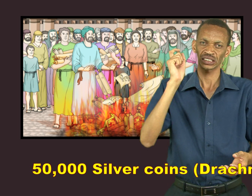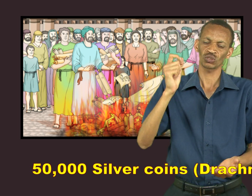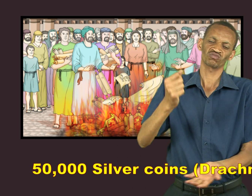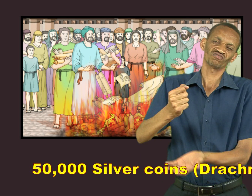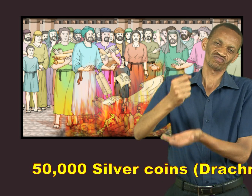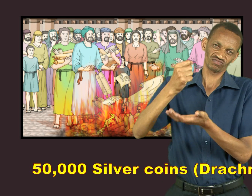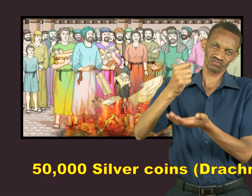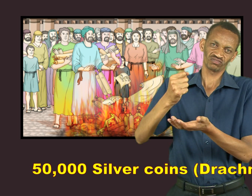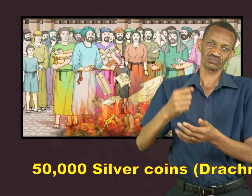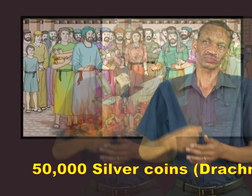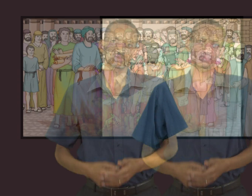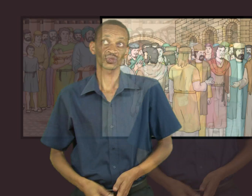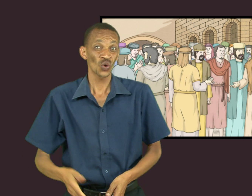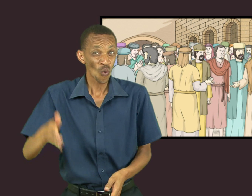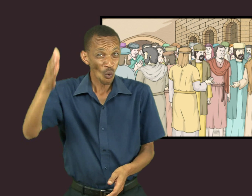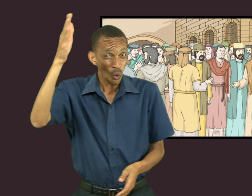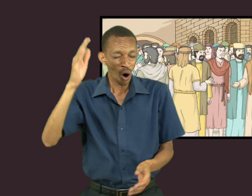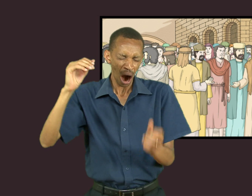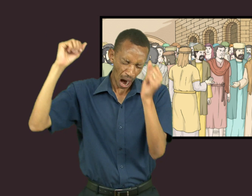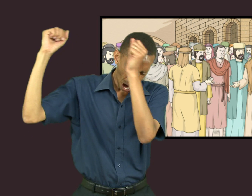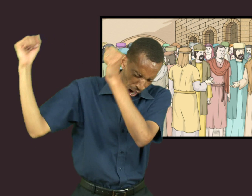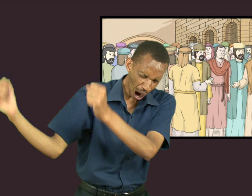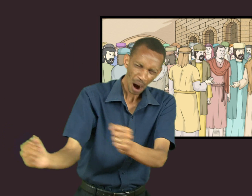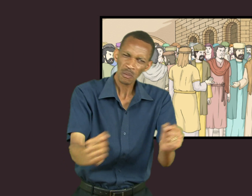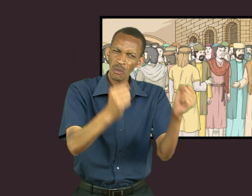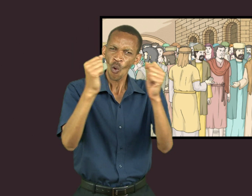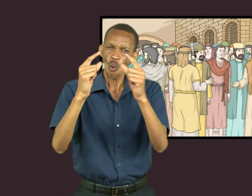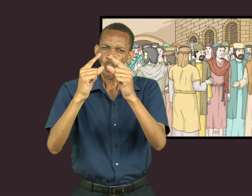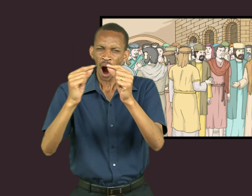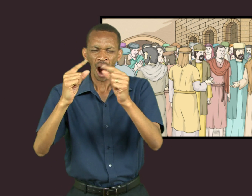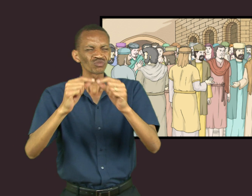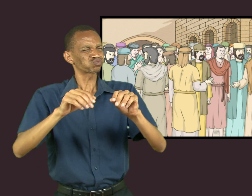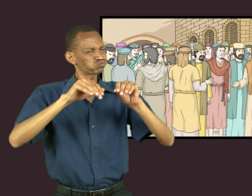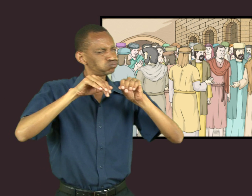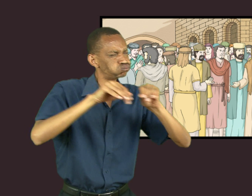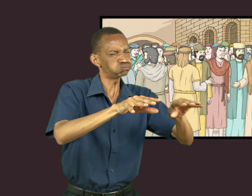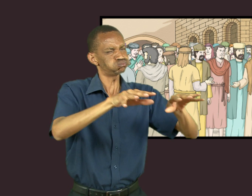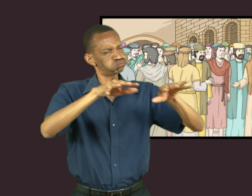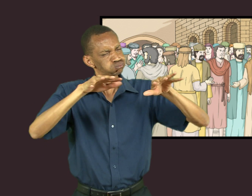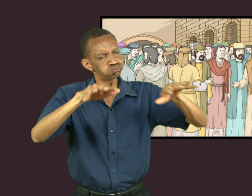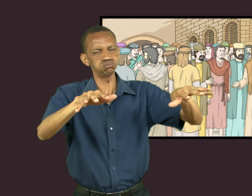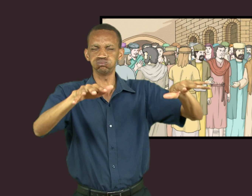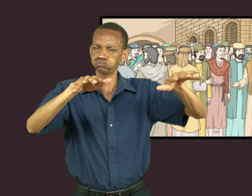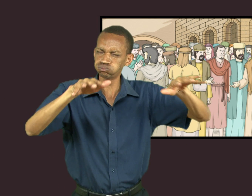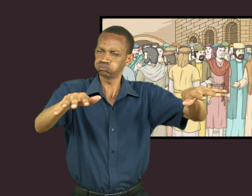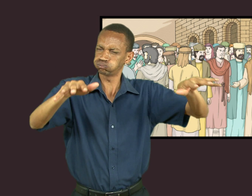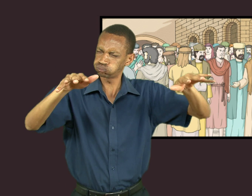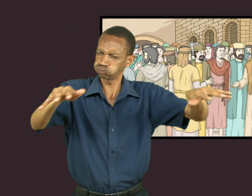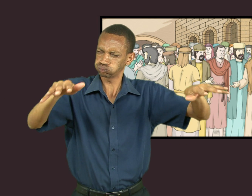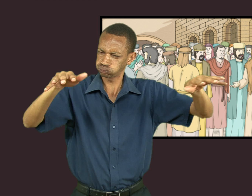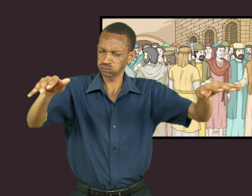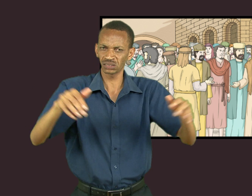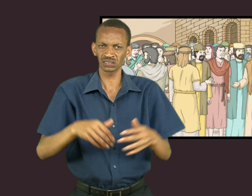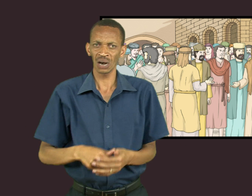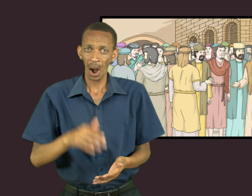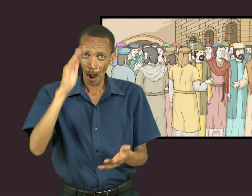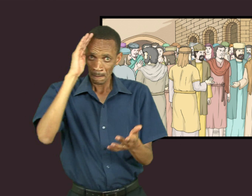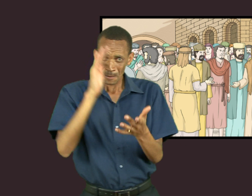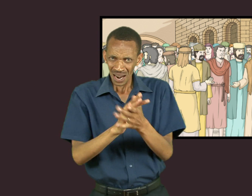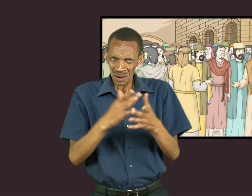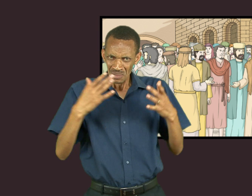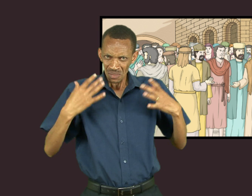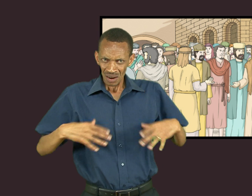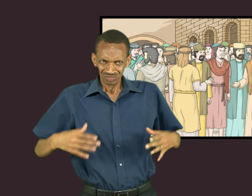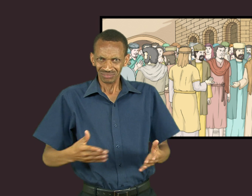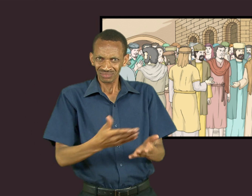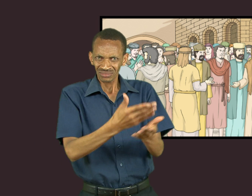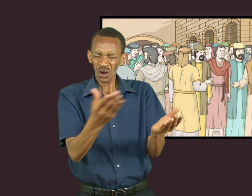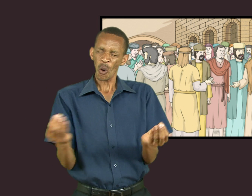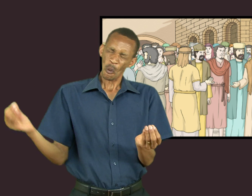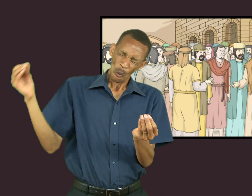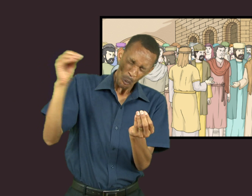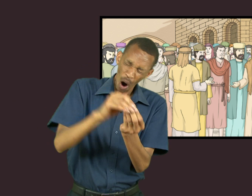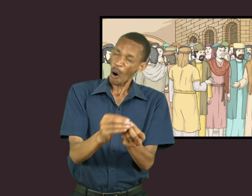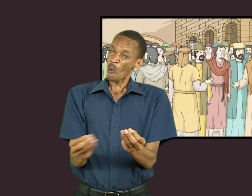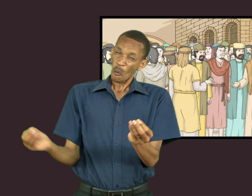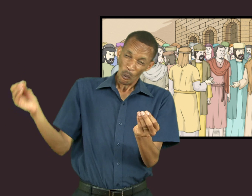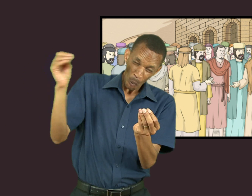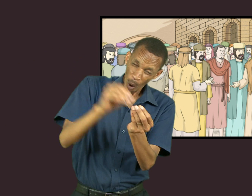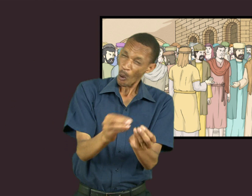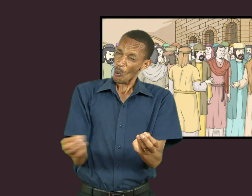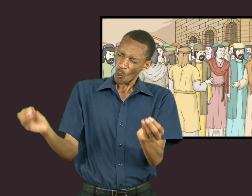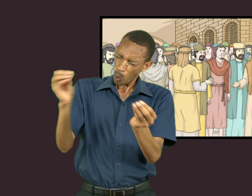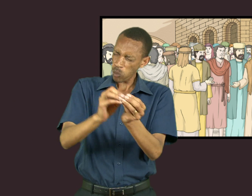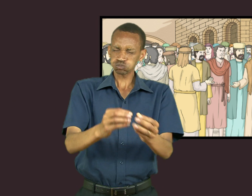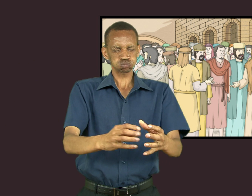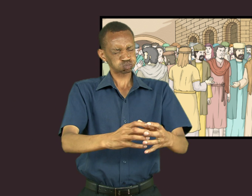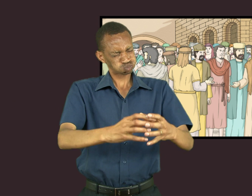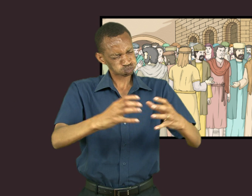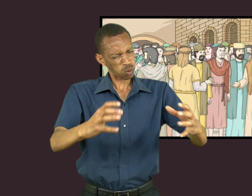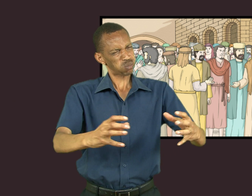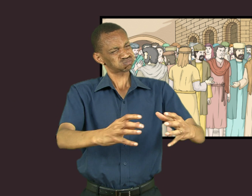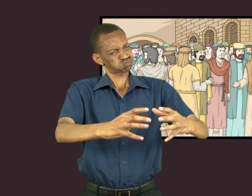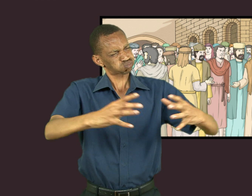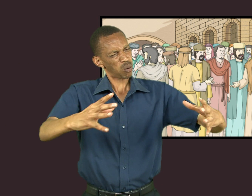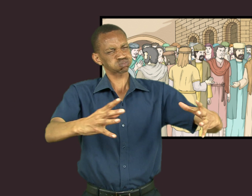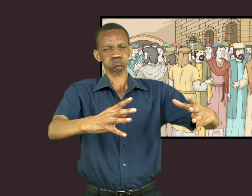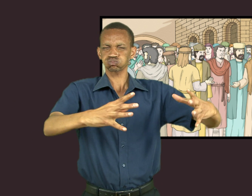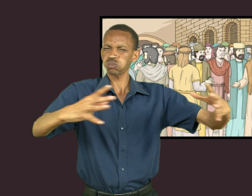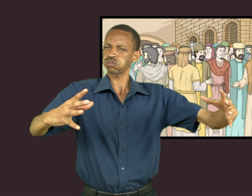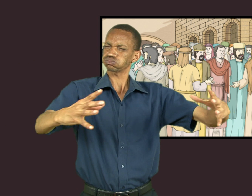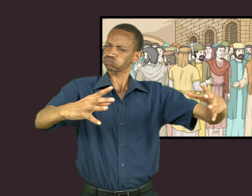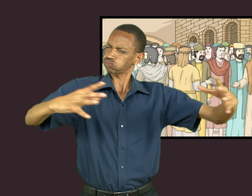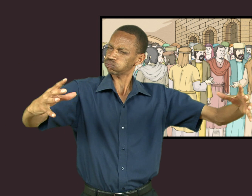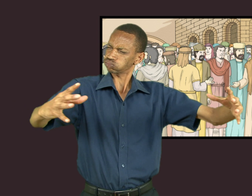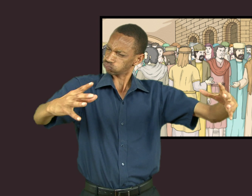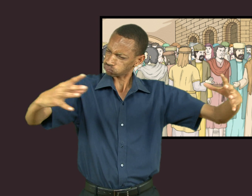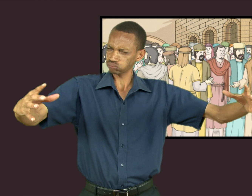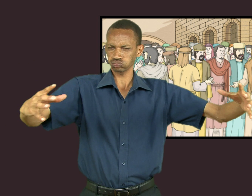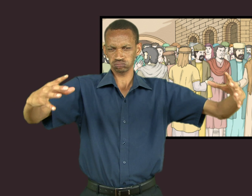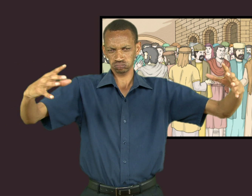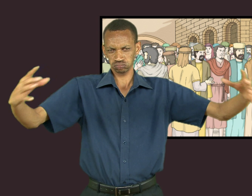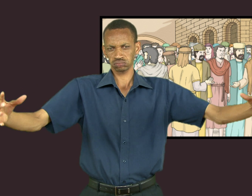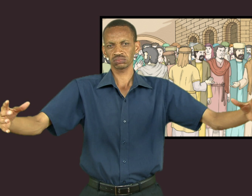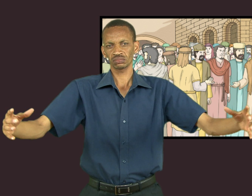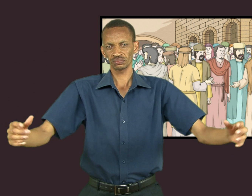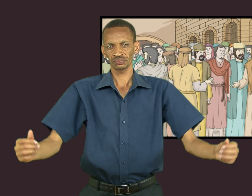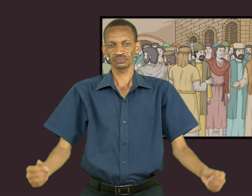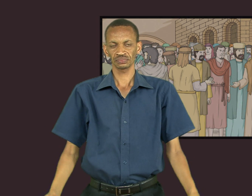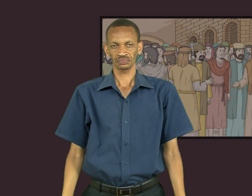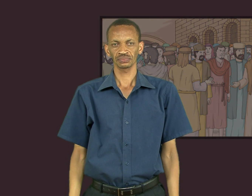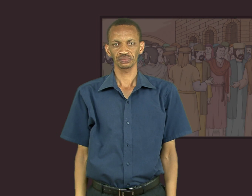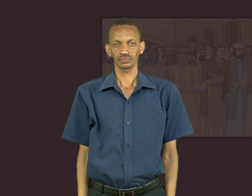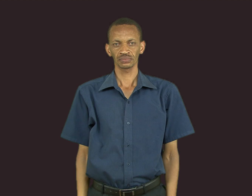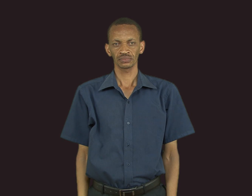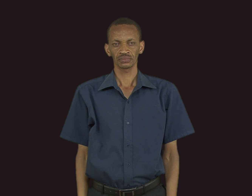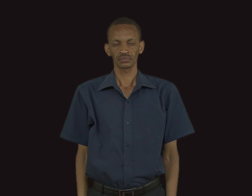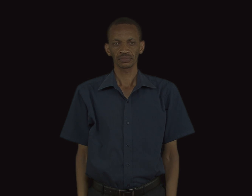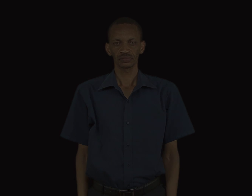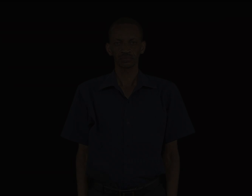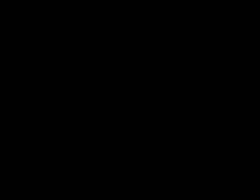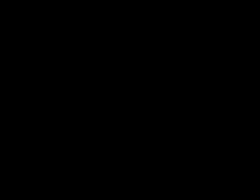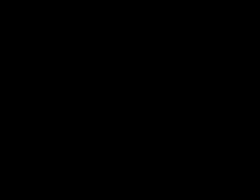So the word of the Lord powerfully continued to spread and prevail.